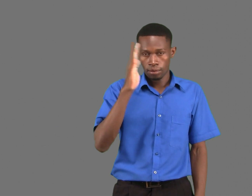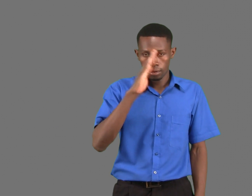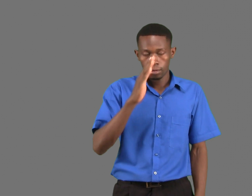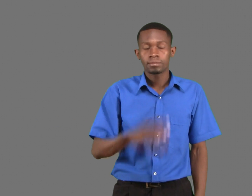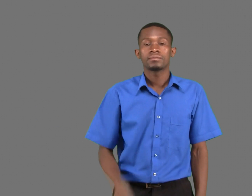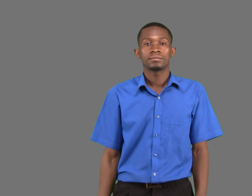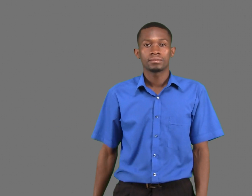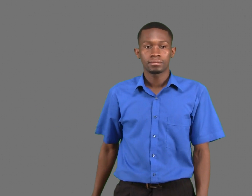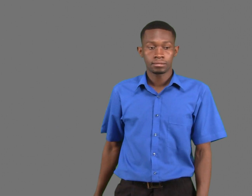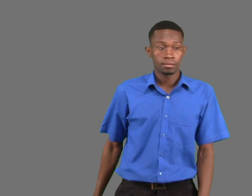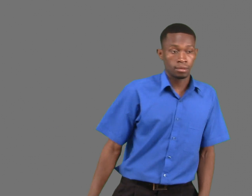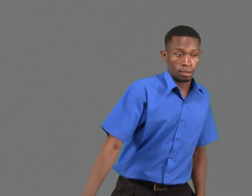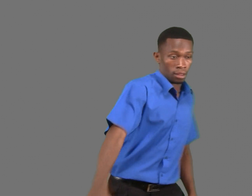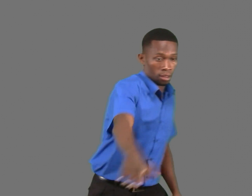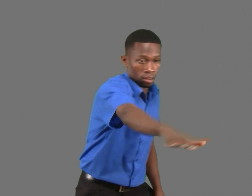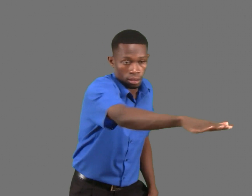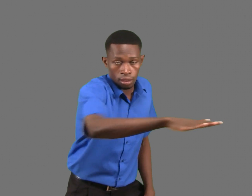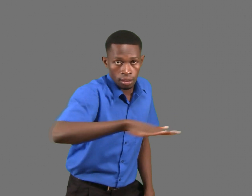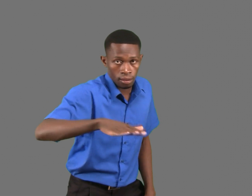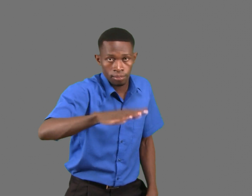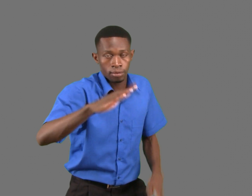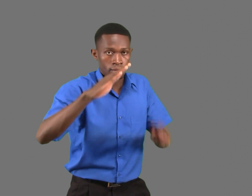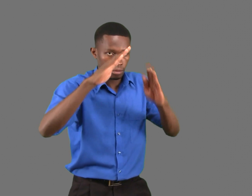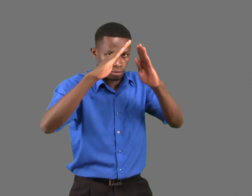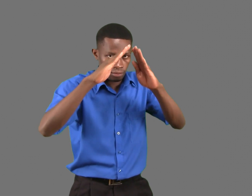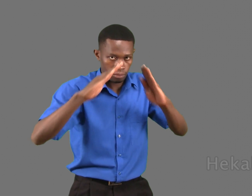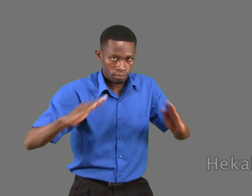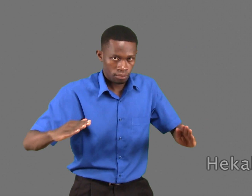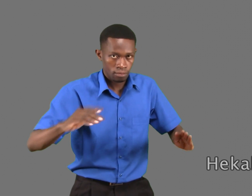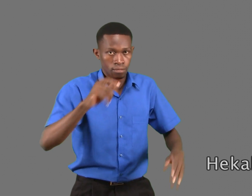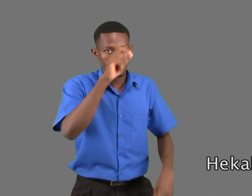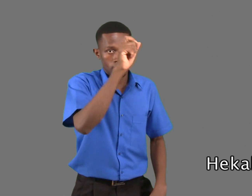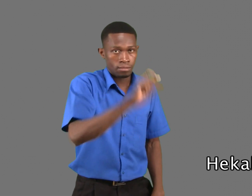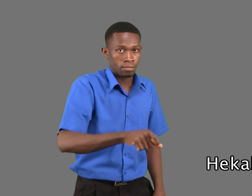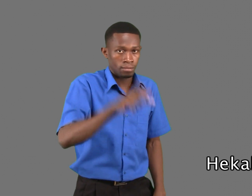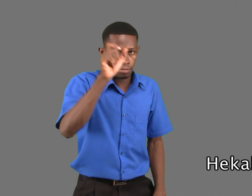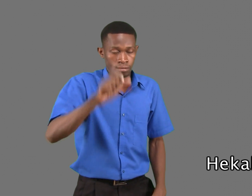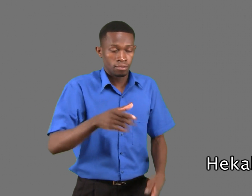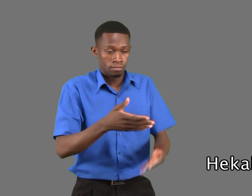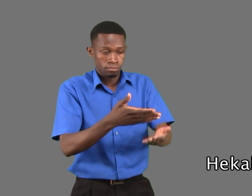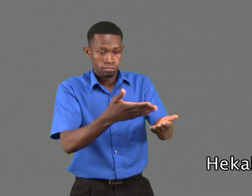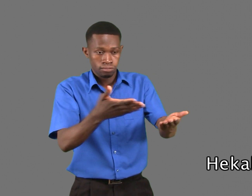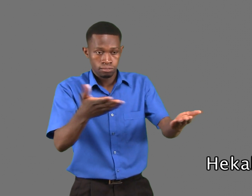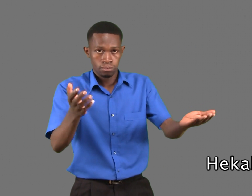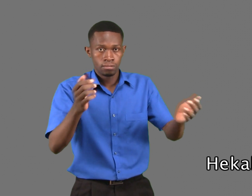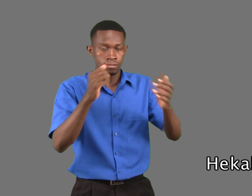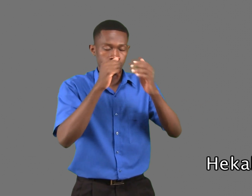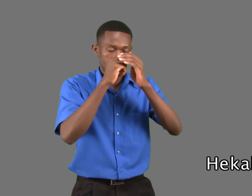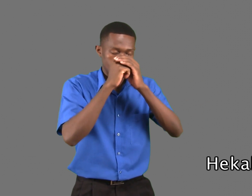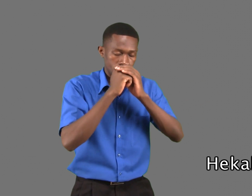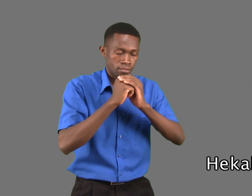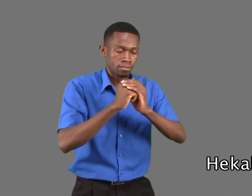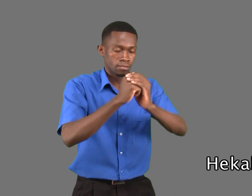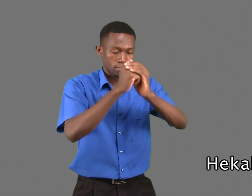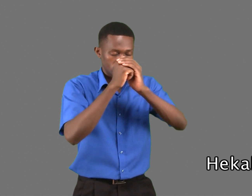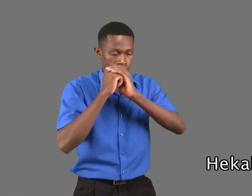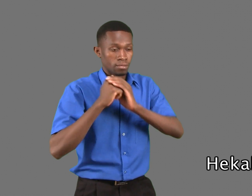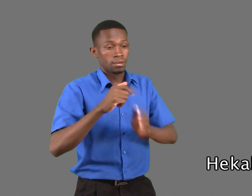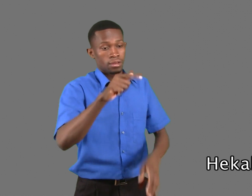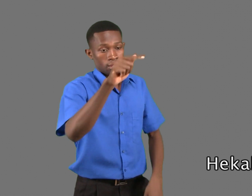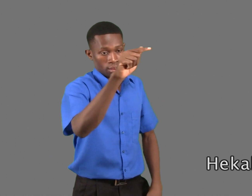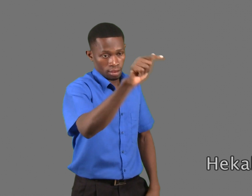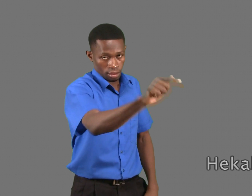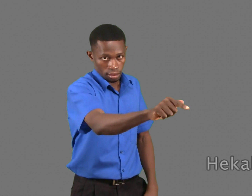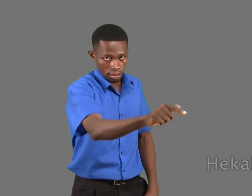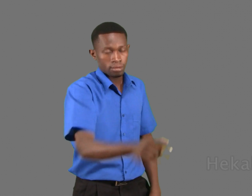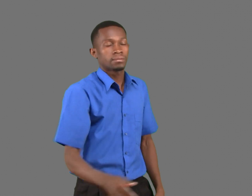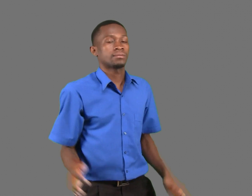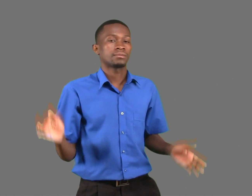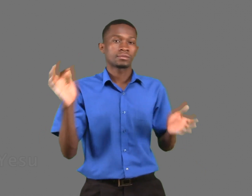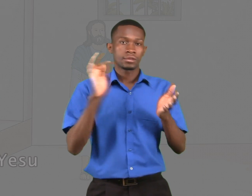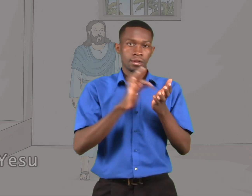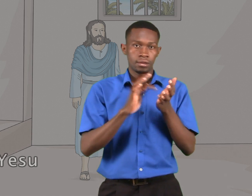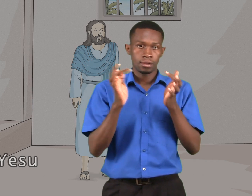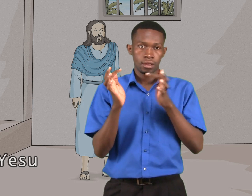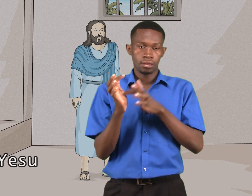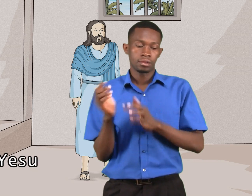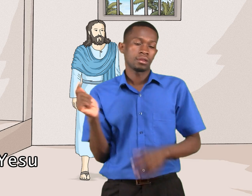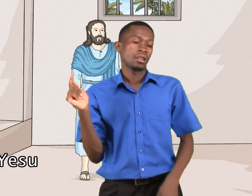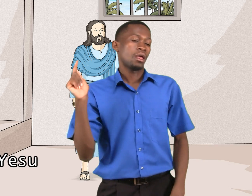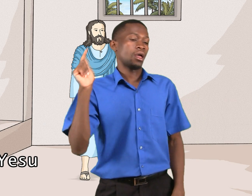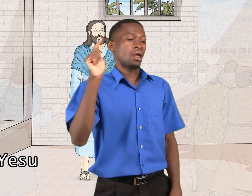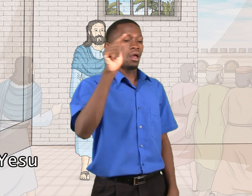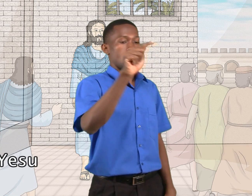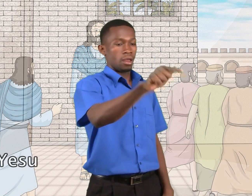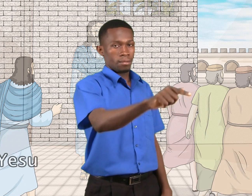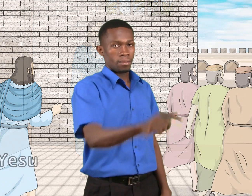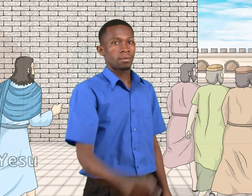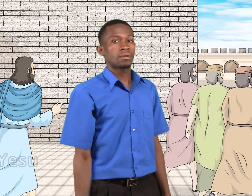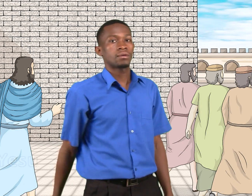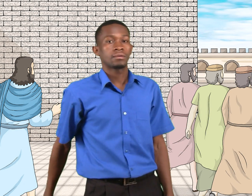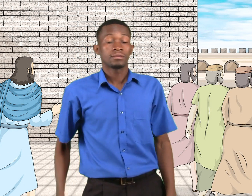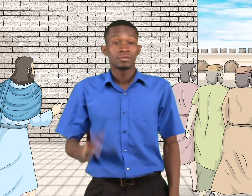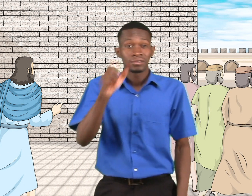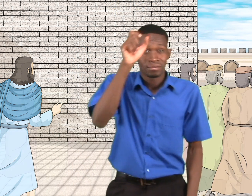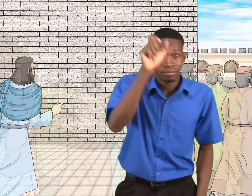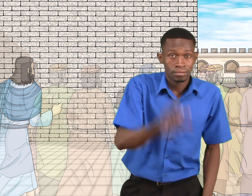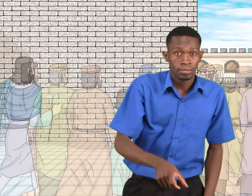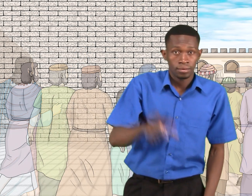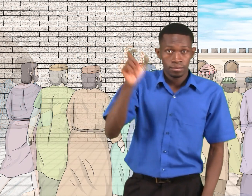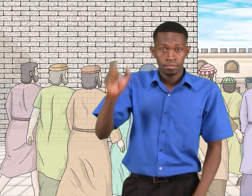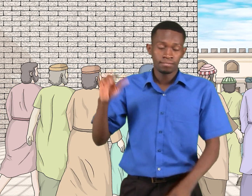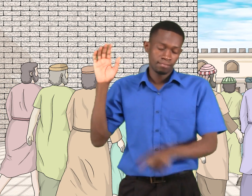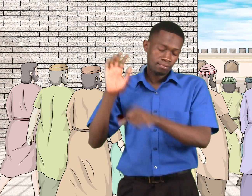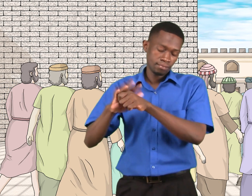Early in the morning He went back into the temple courts.